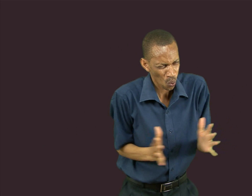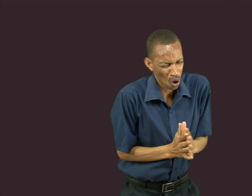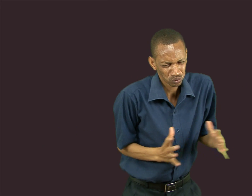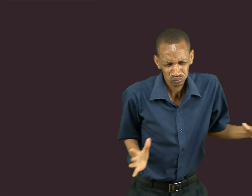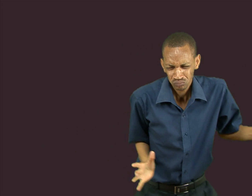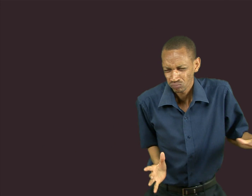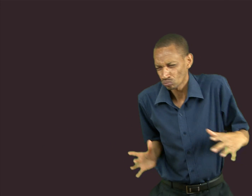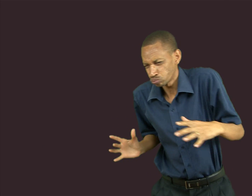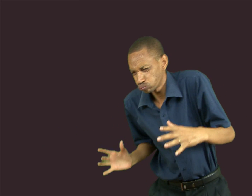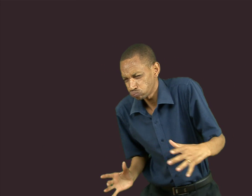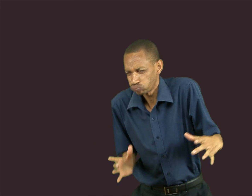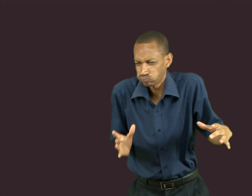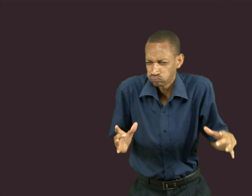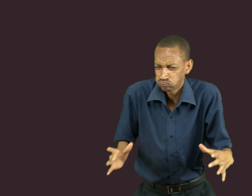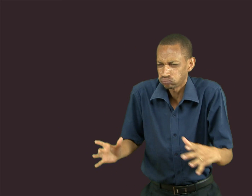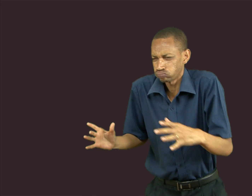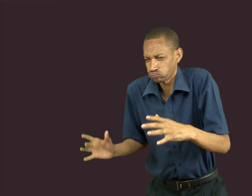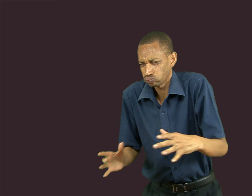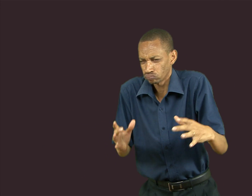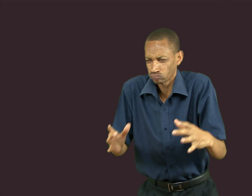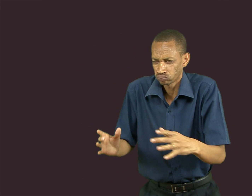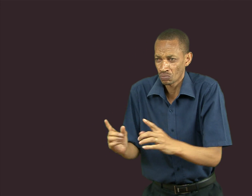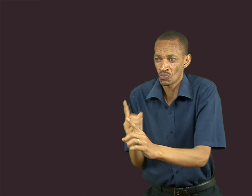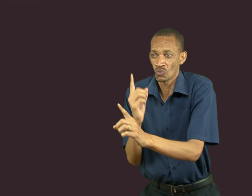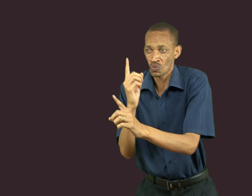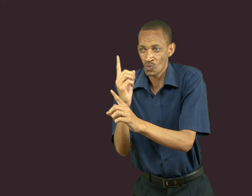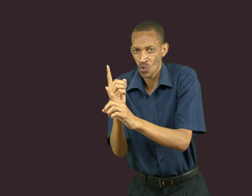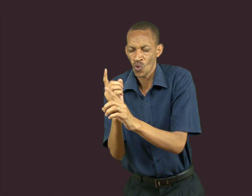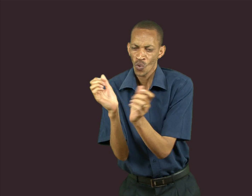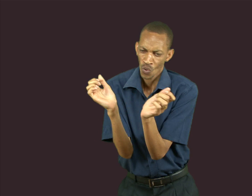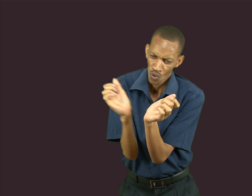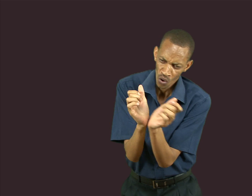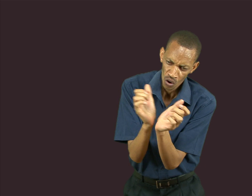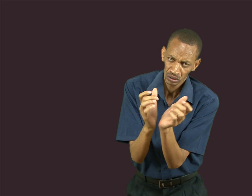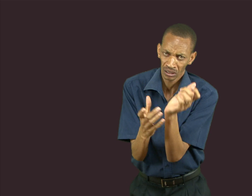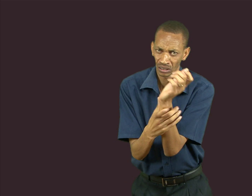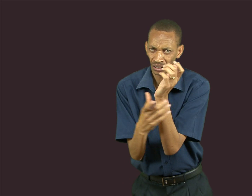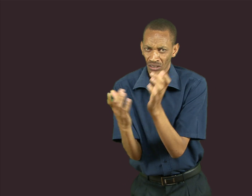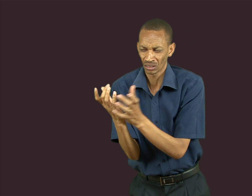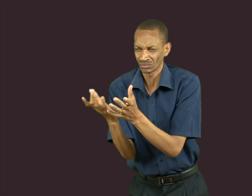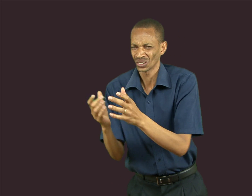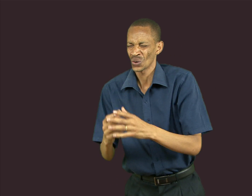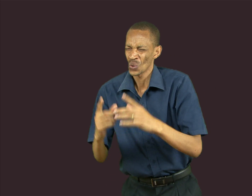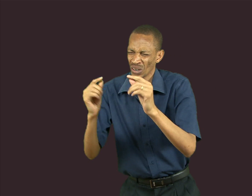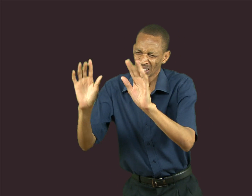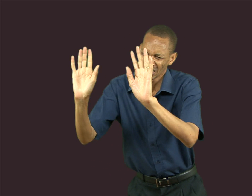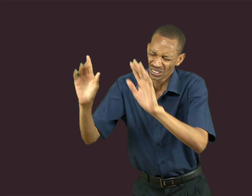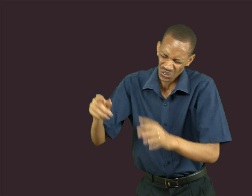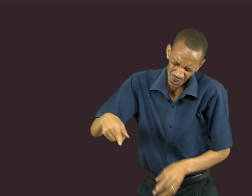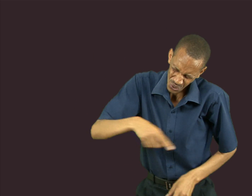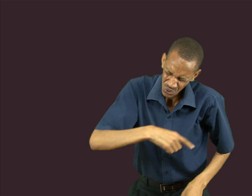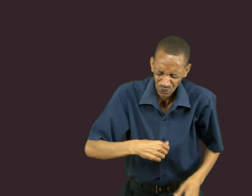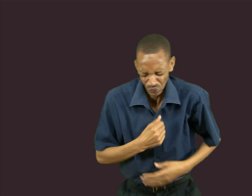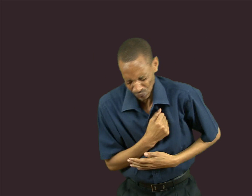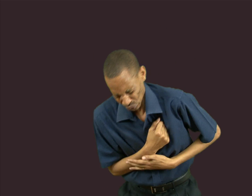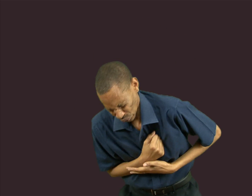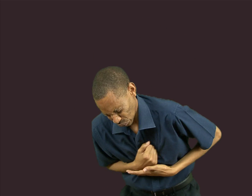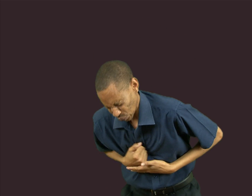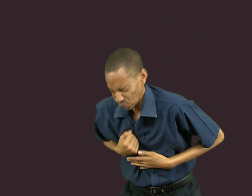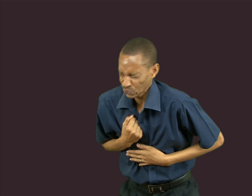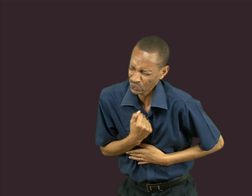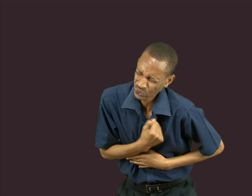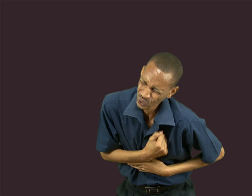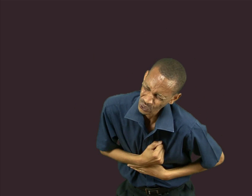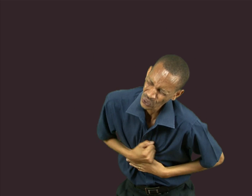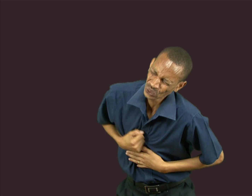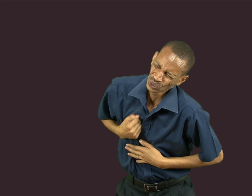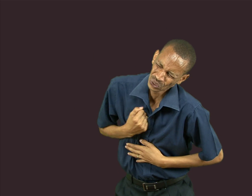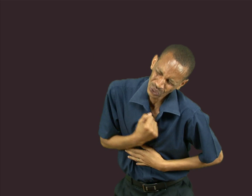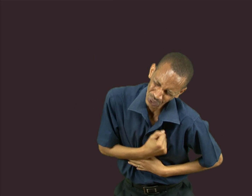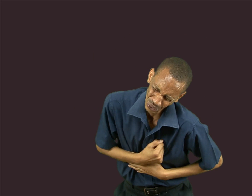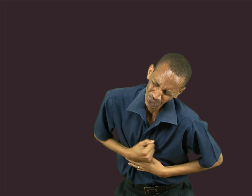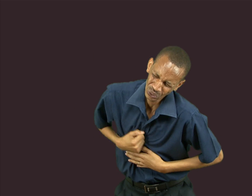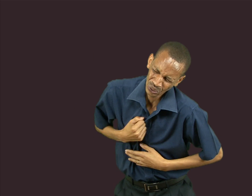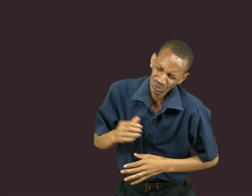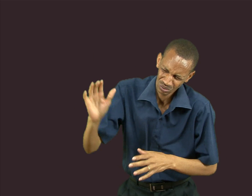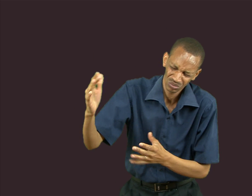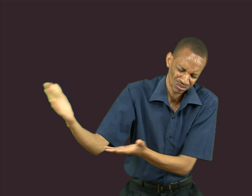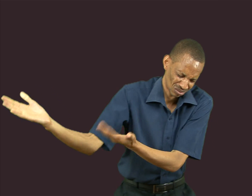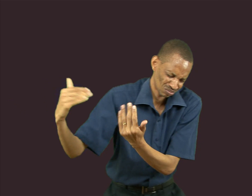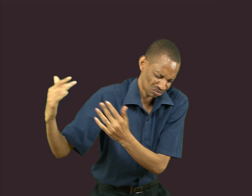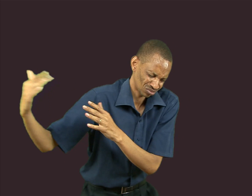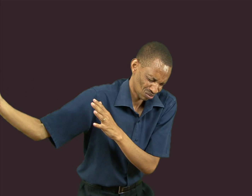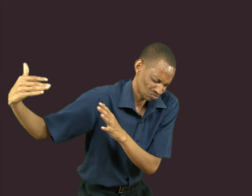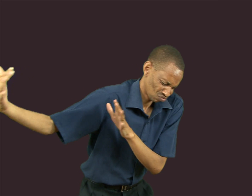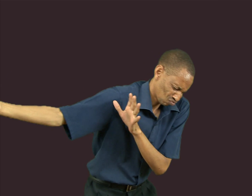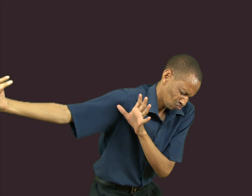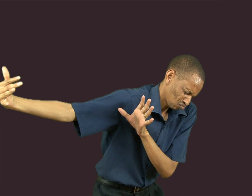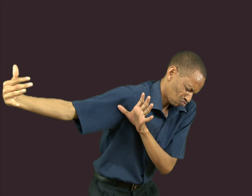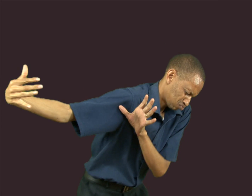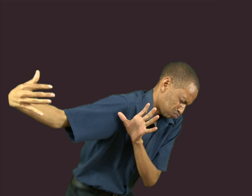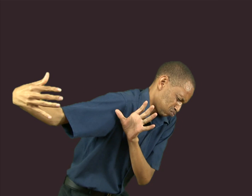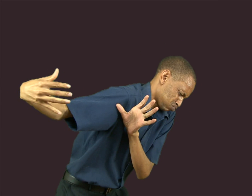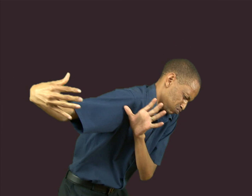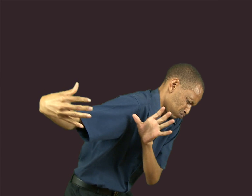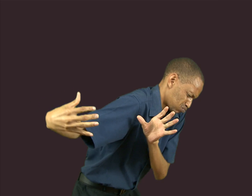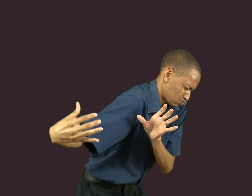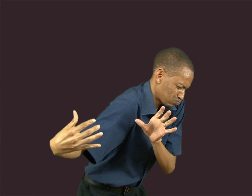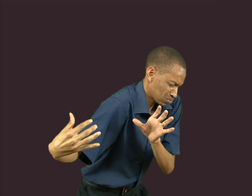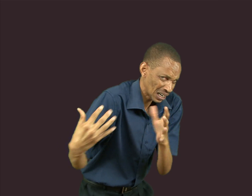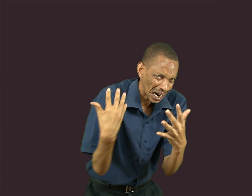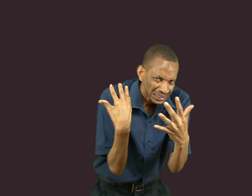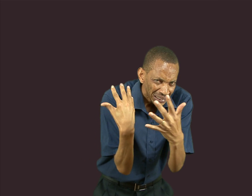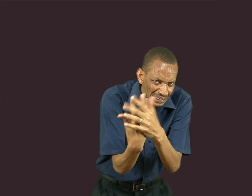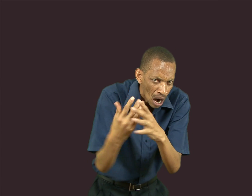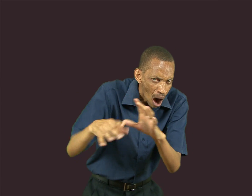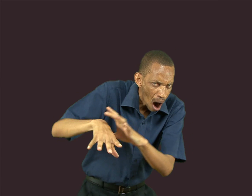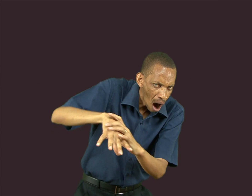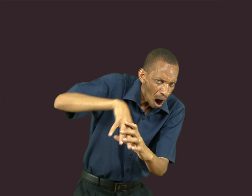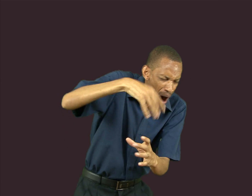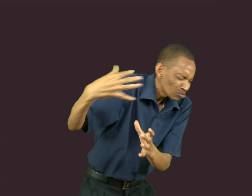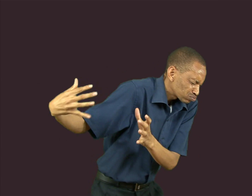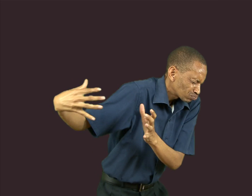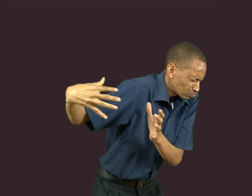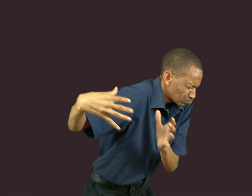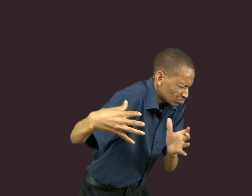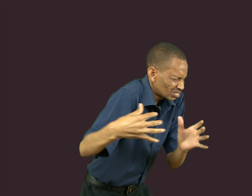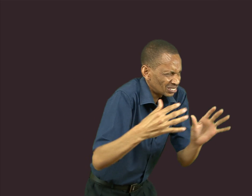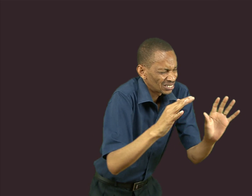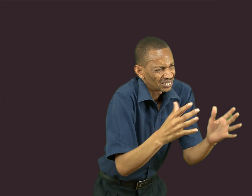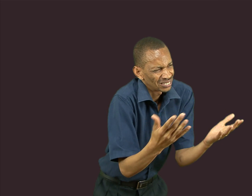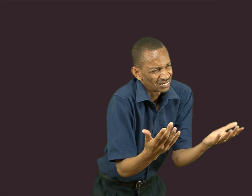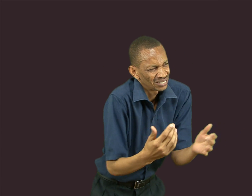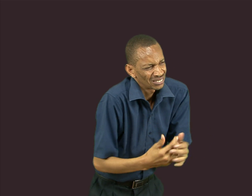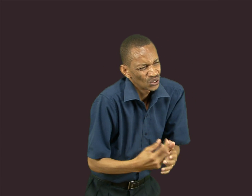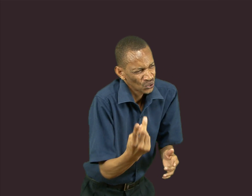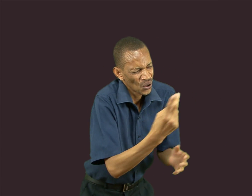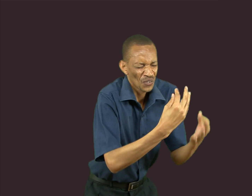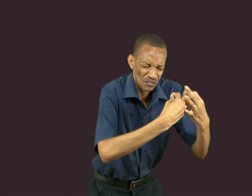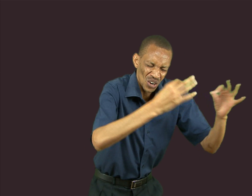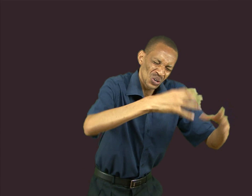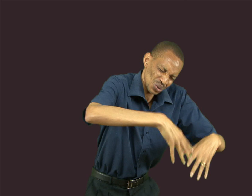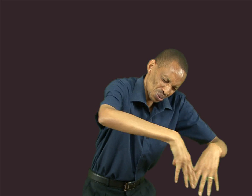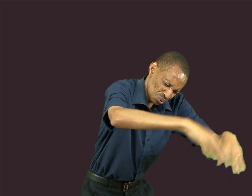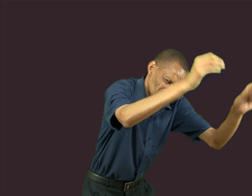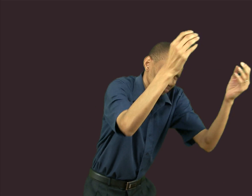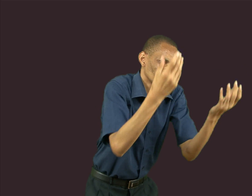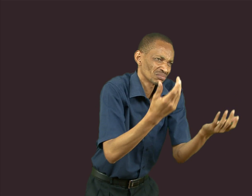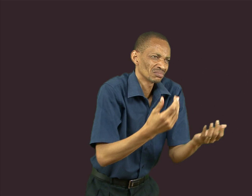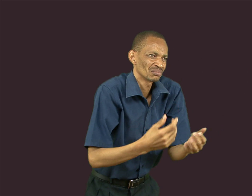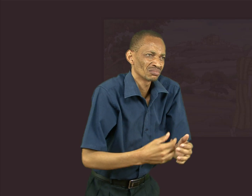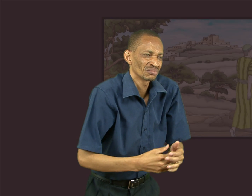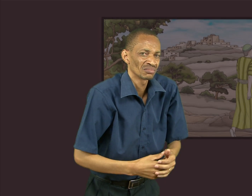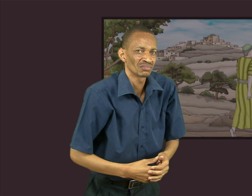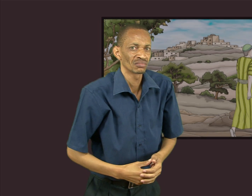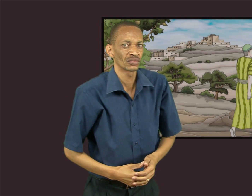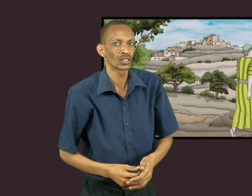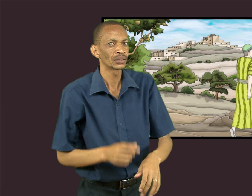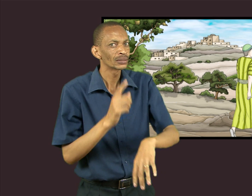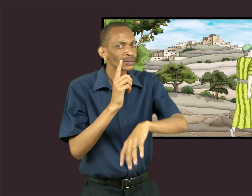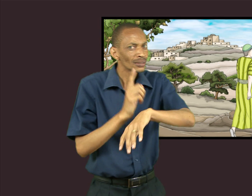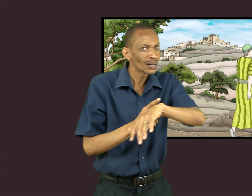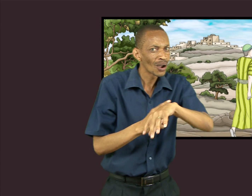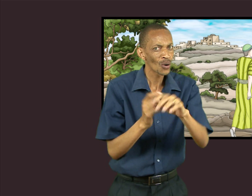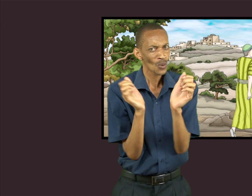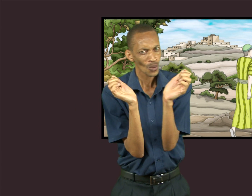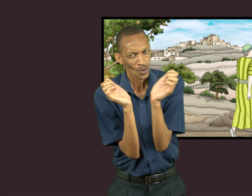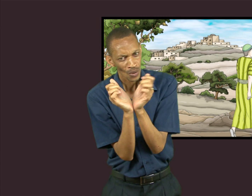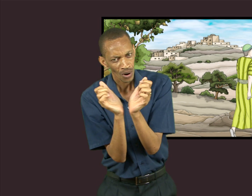They came to appease them and led them out, requesting that they leave the city.